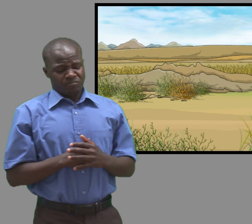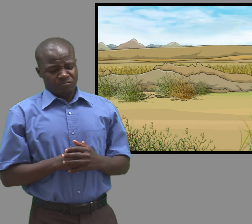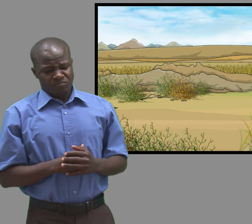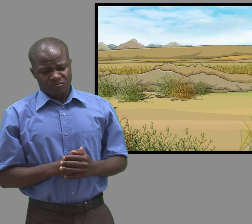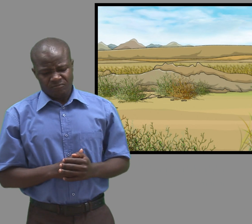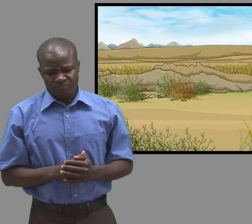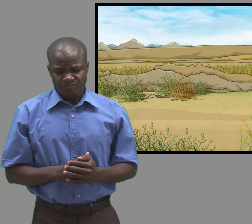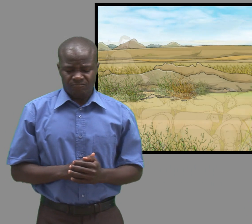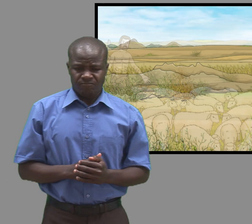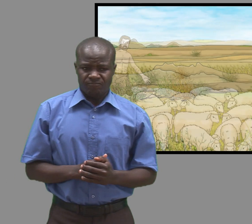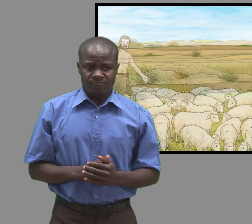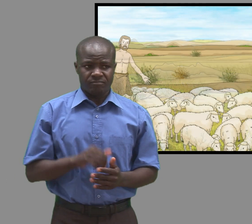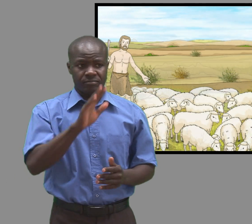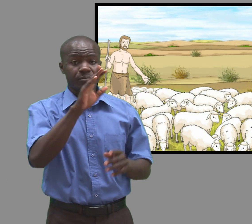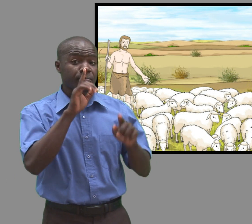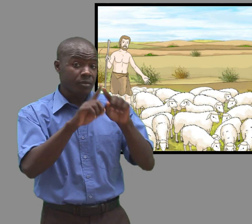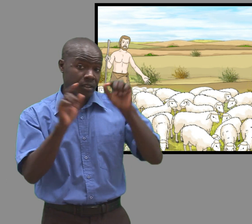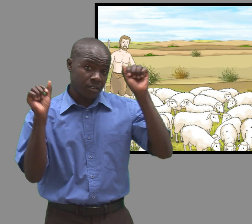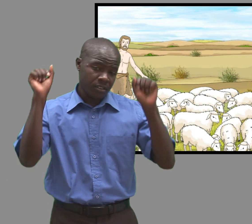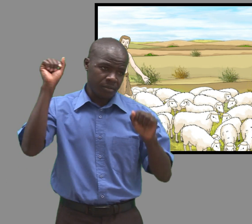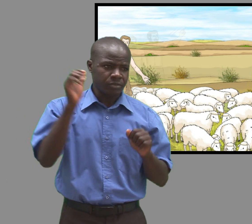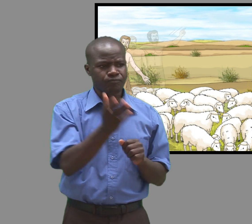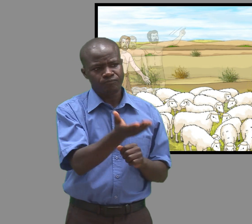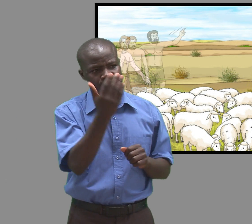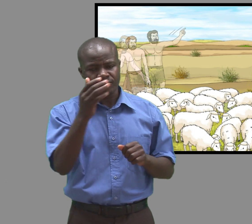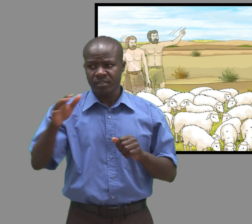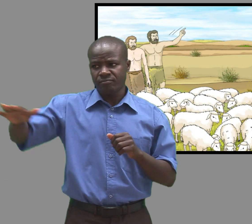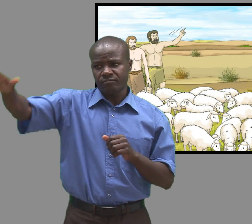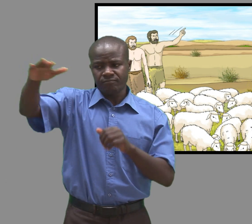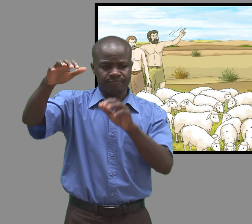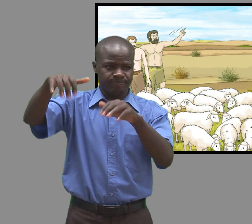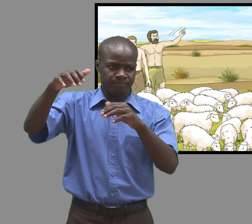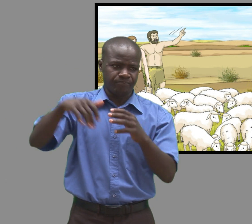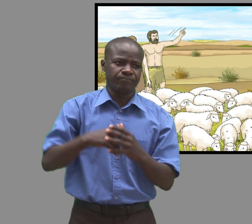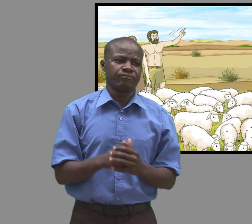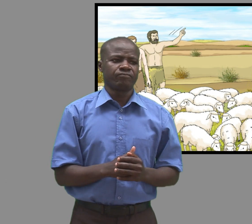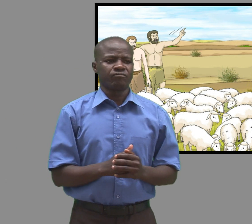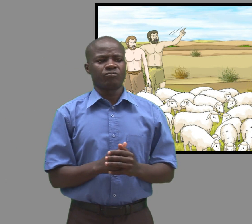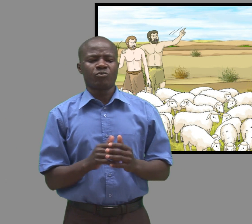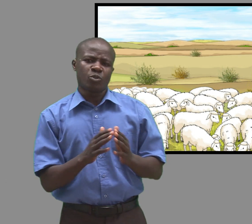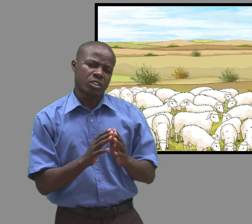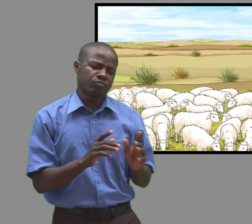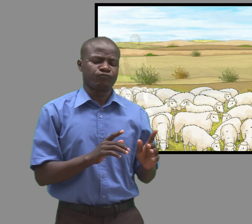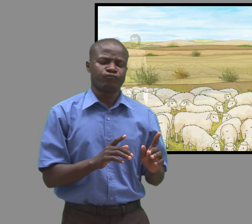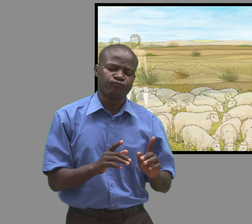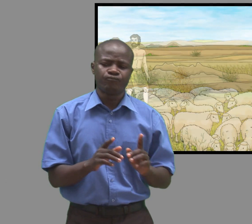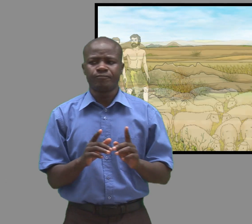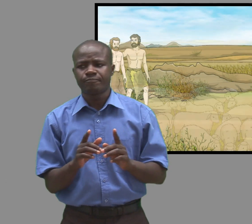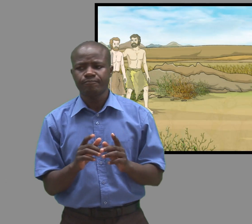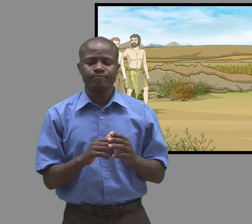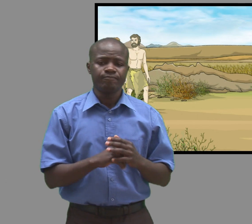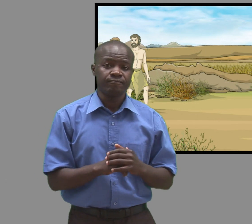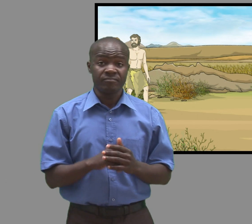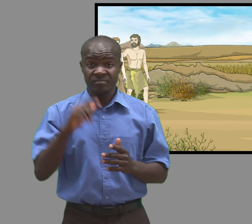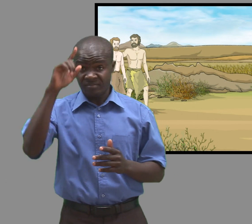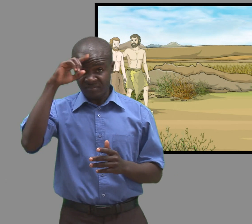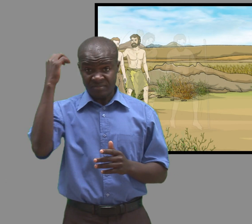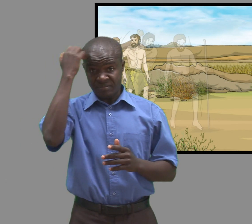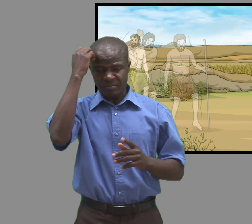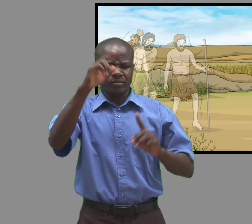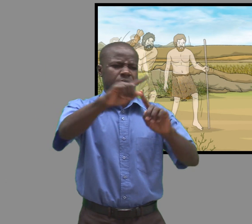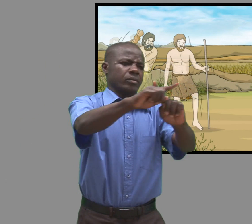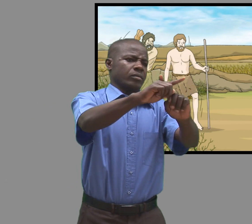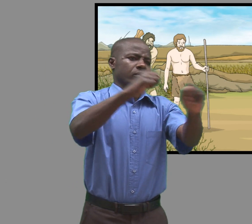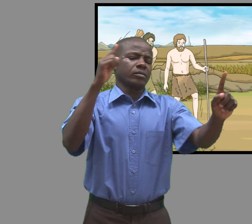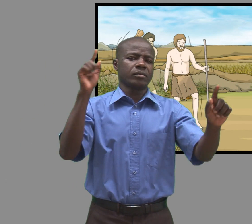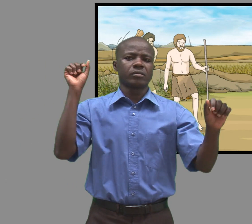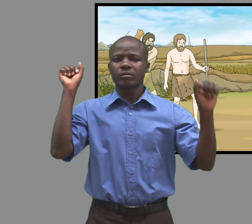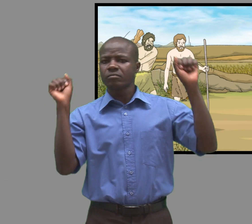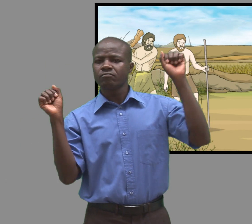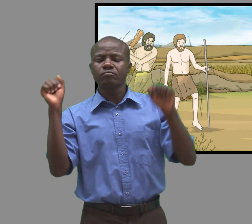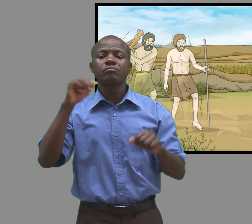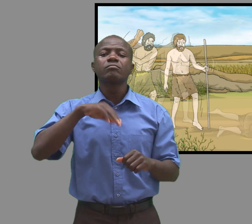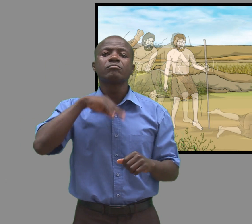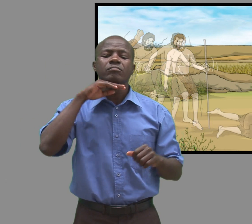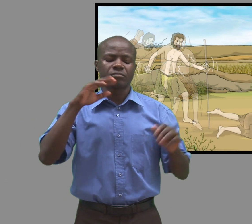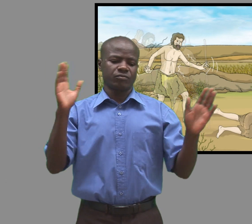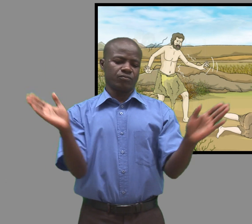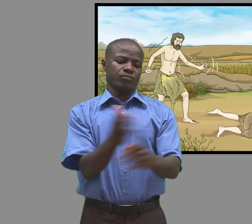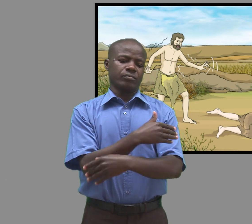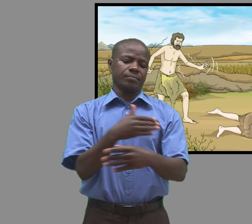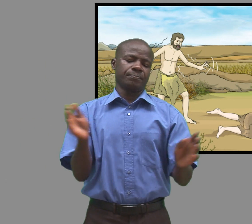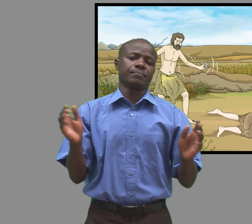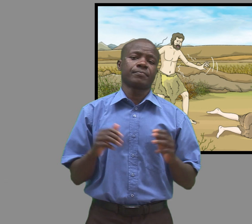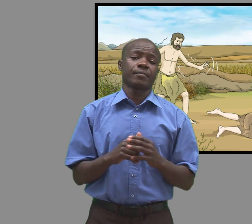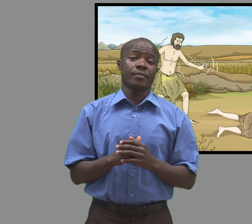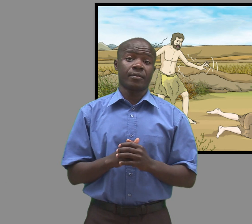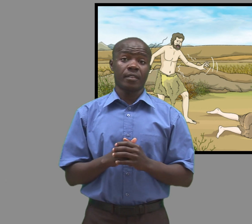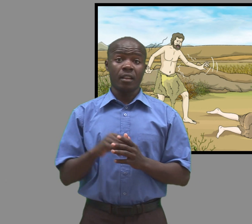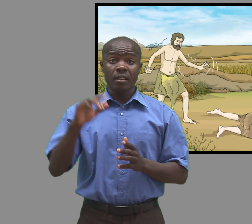Then Cain said to his brother Abel, “Let us go out to the field.”